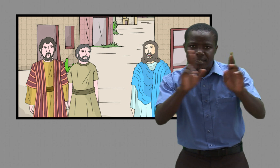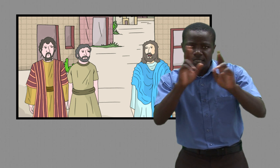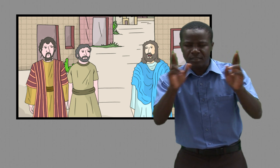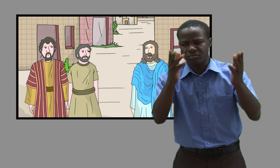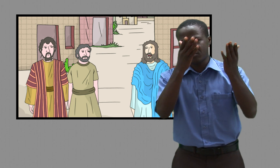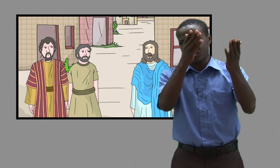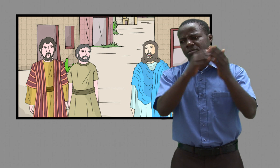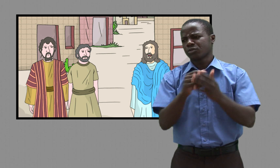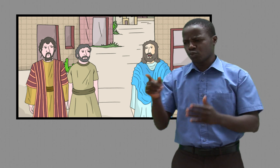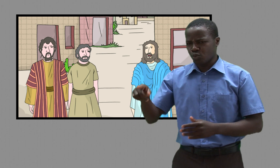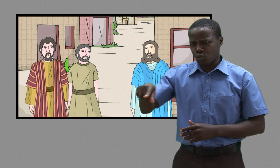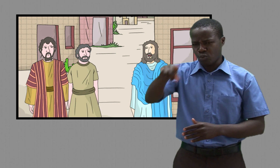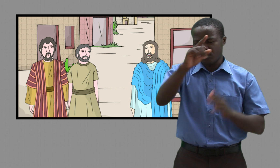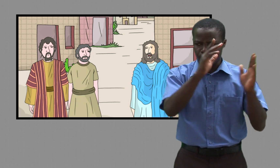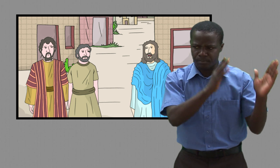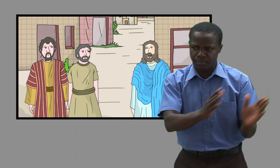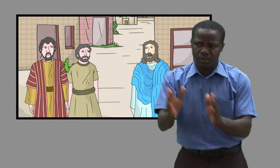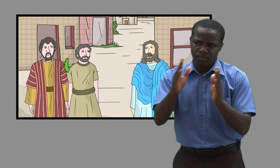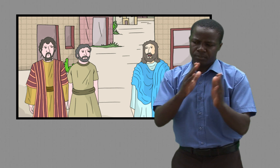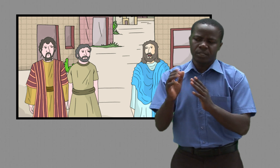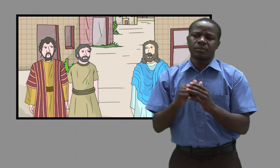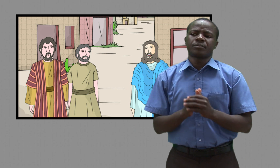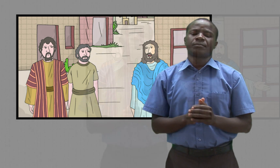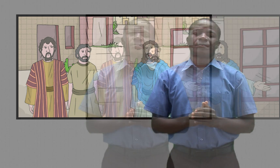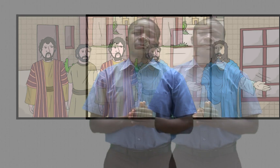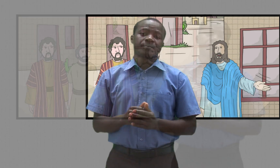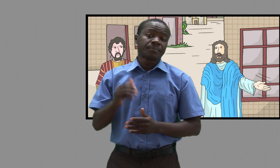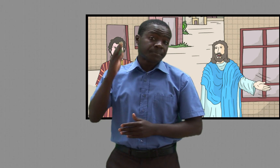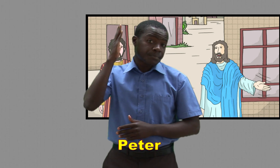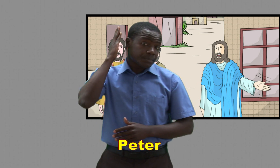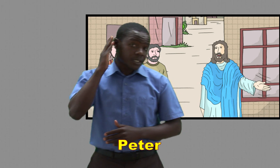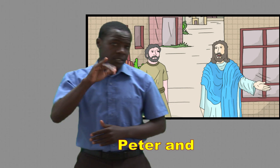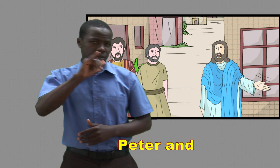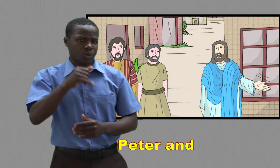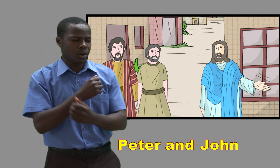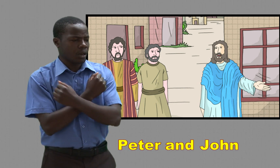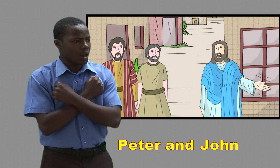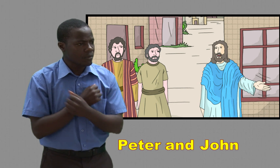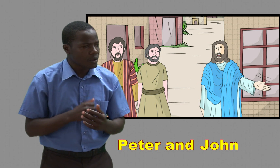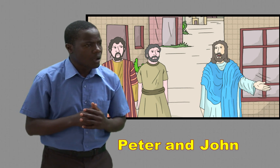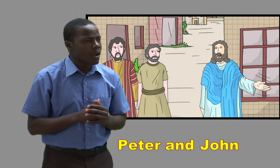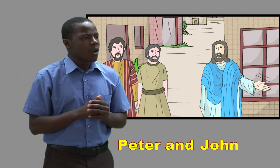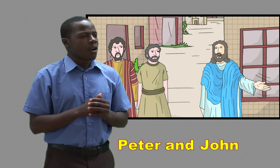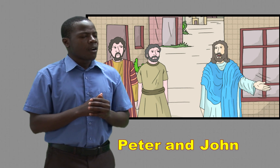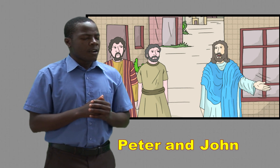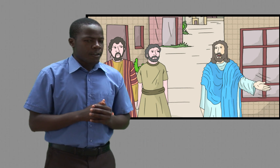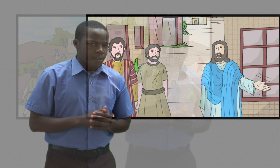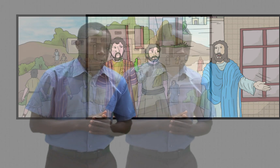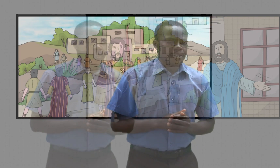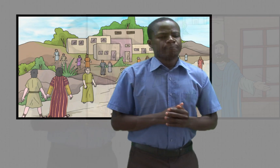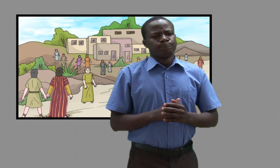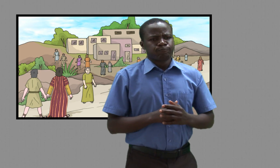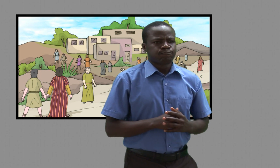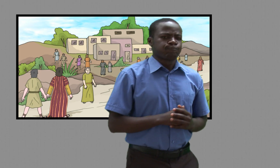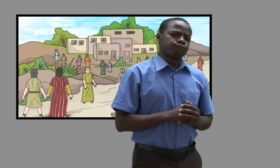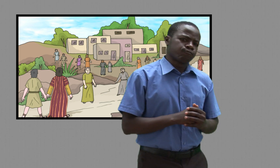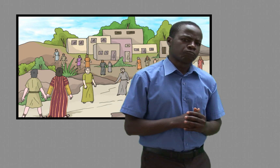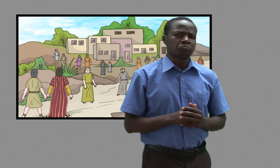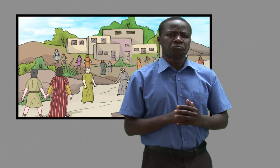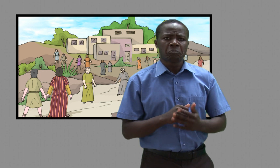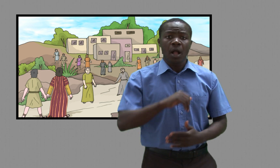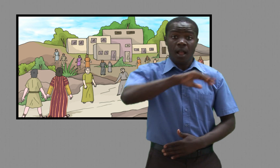they asked.